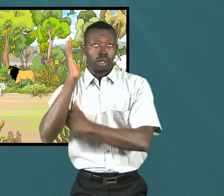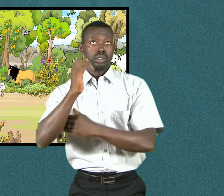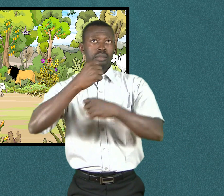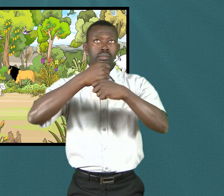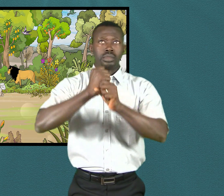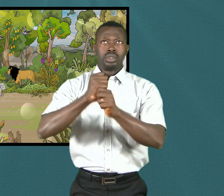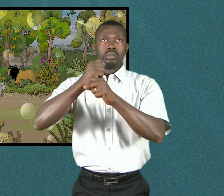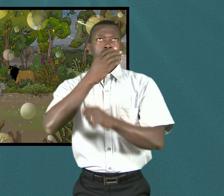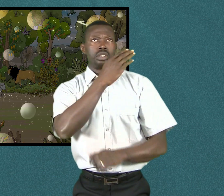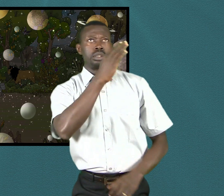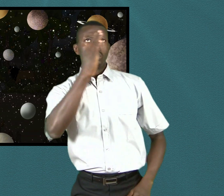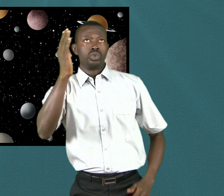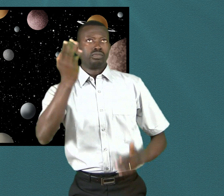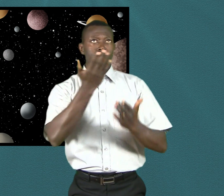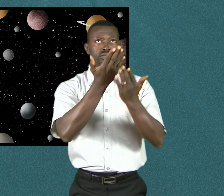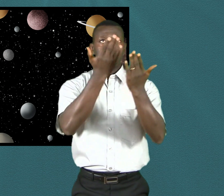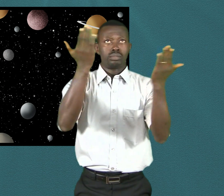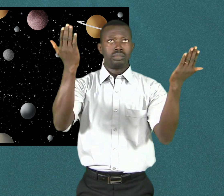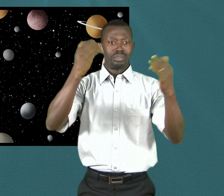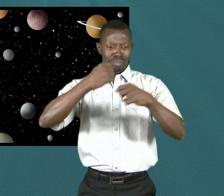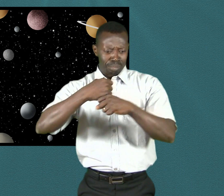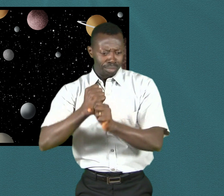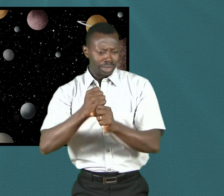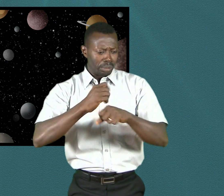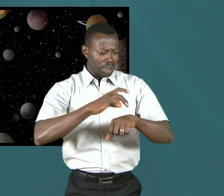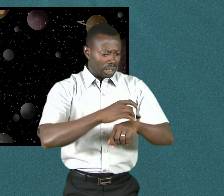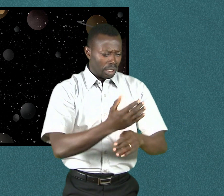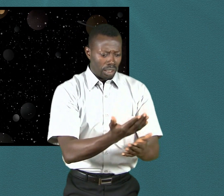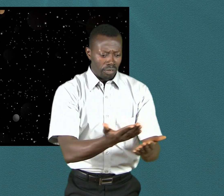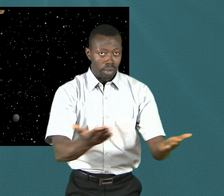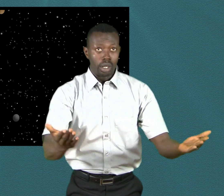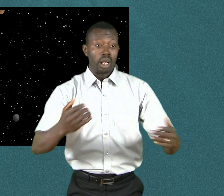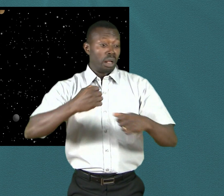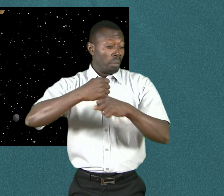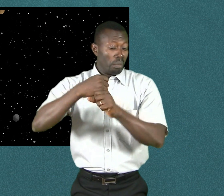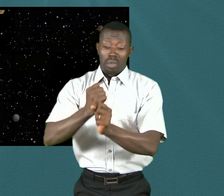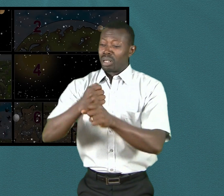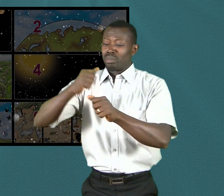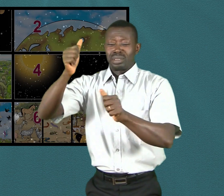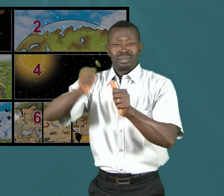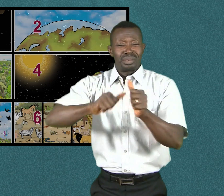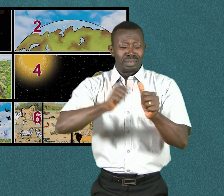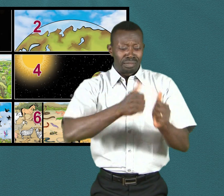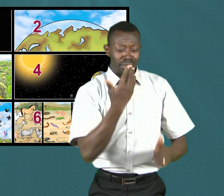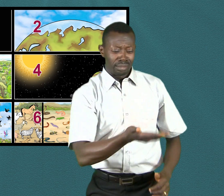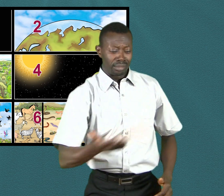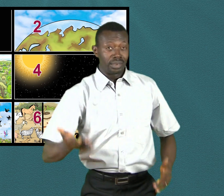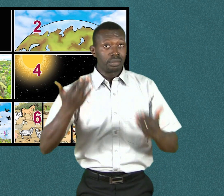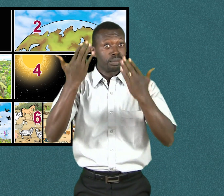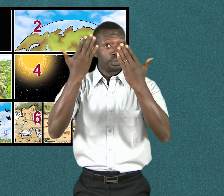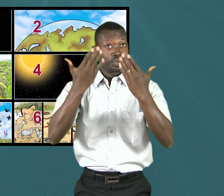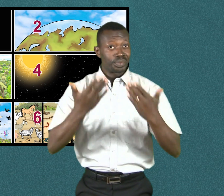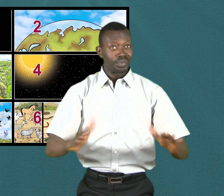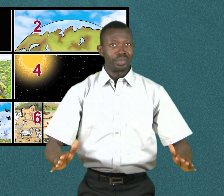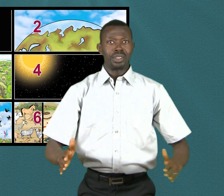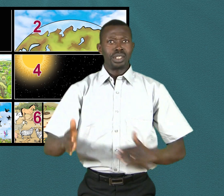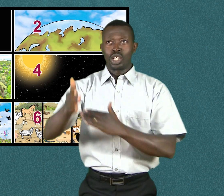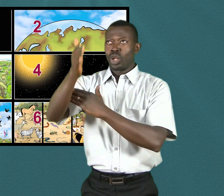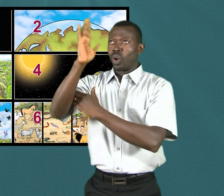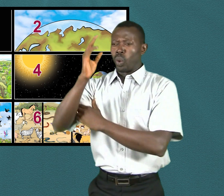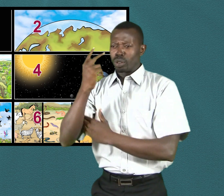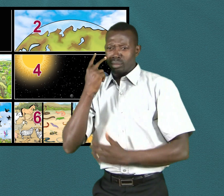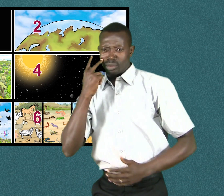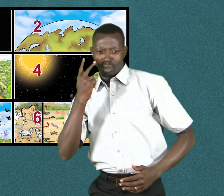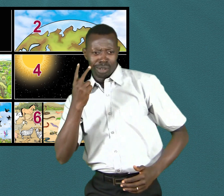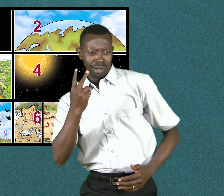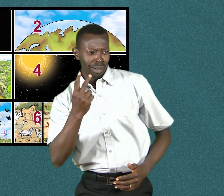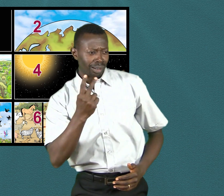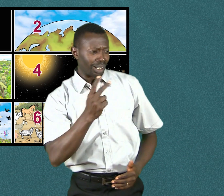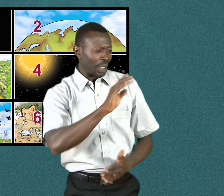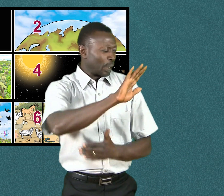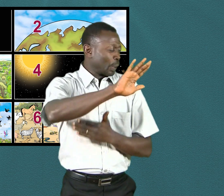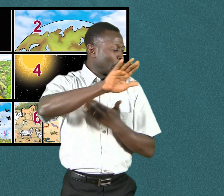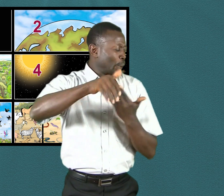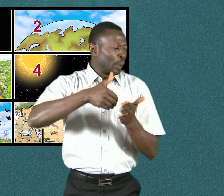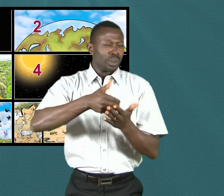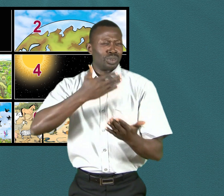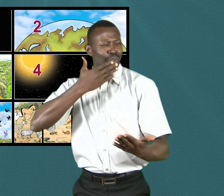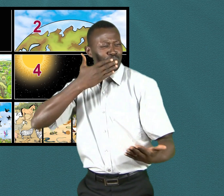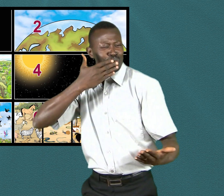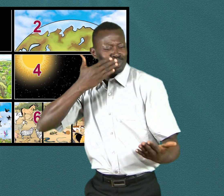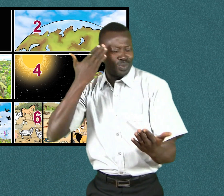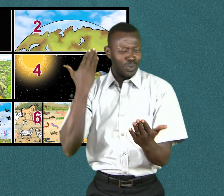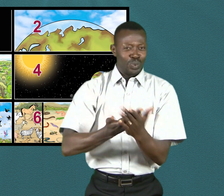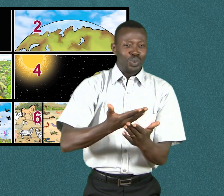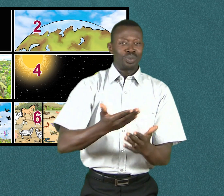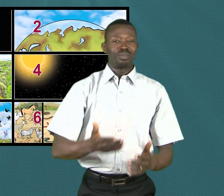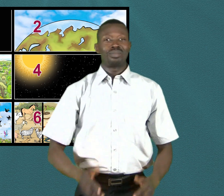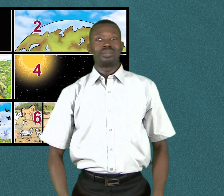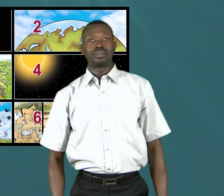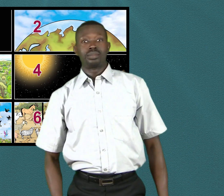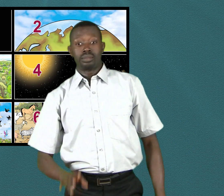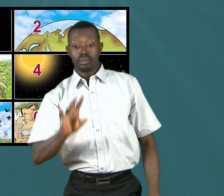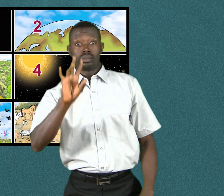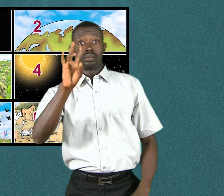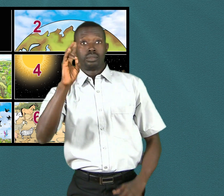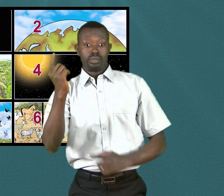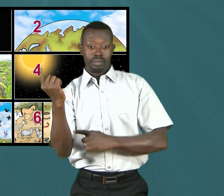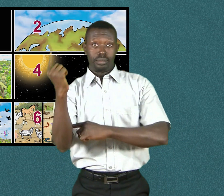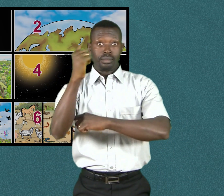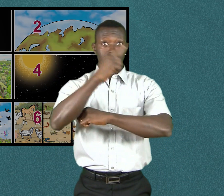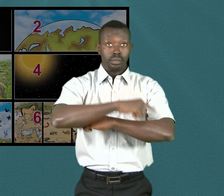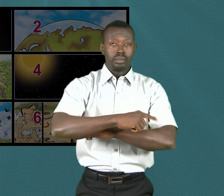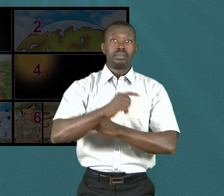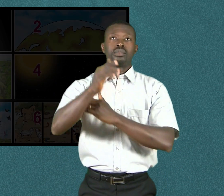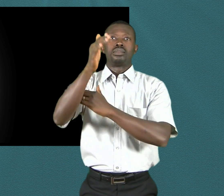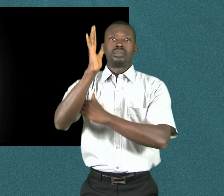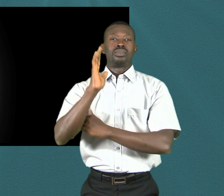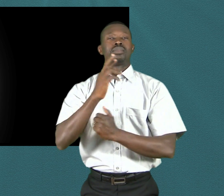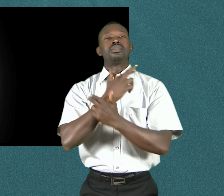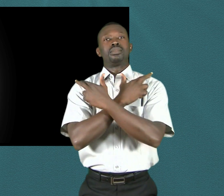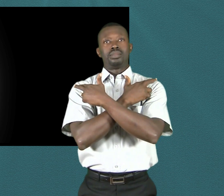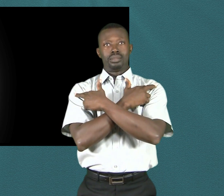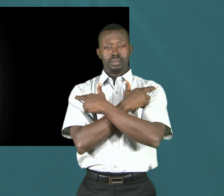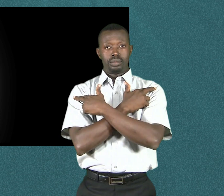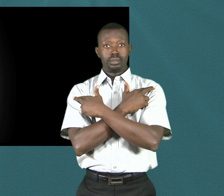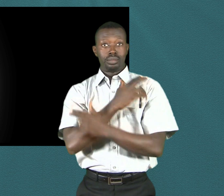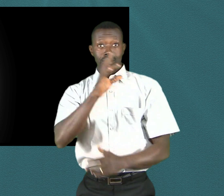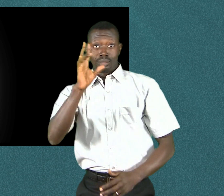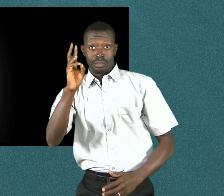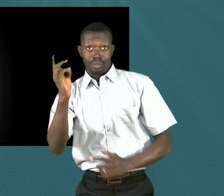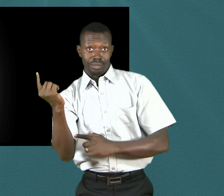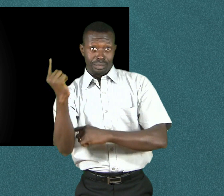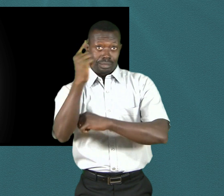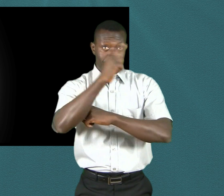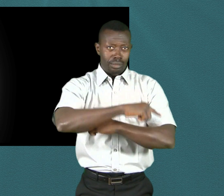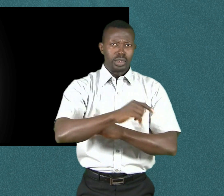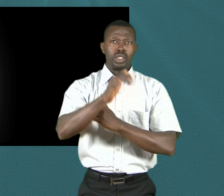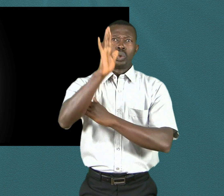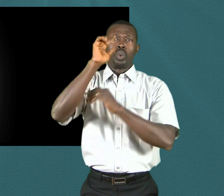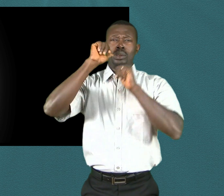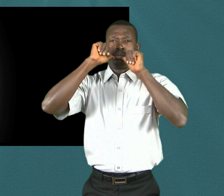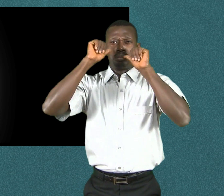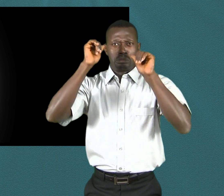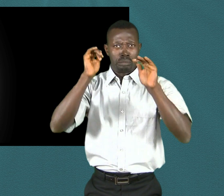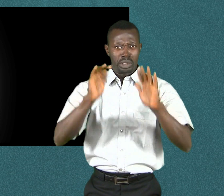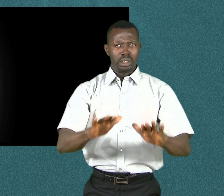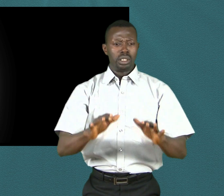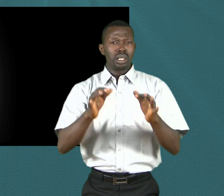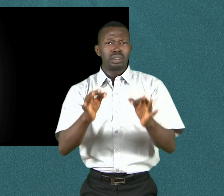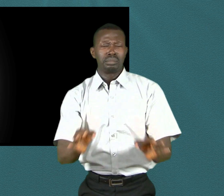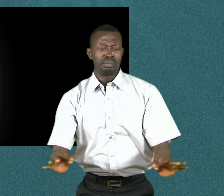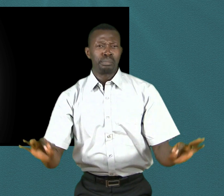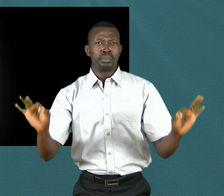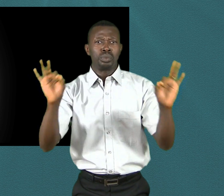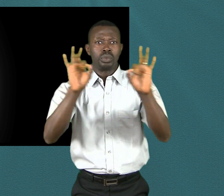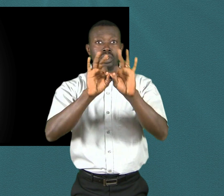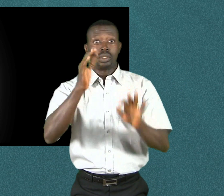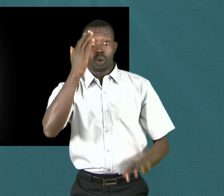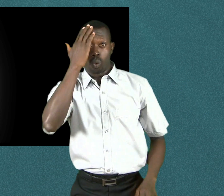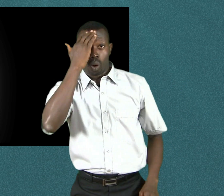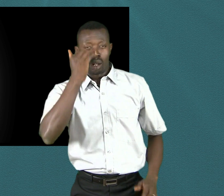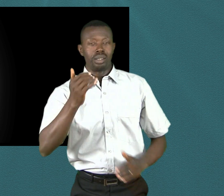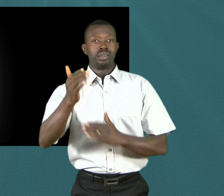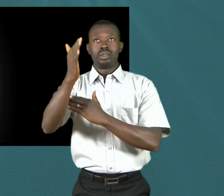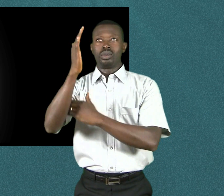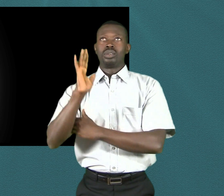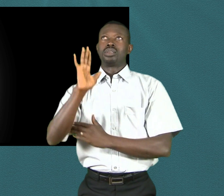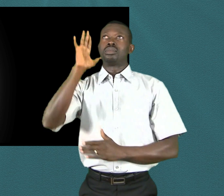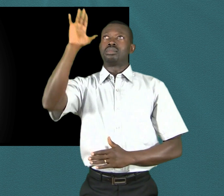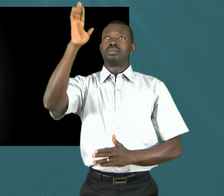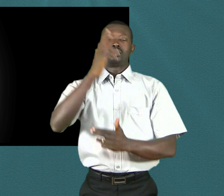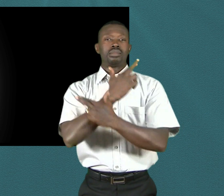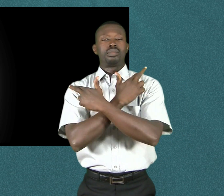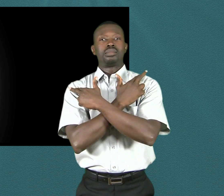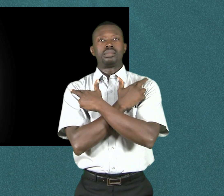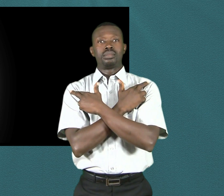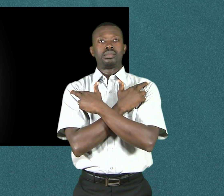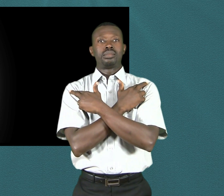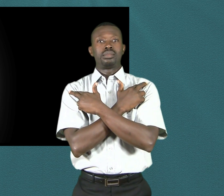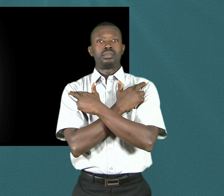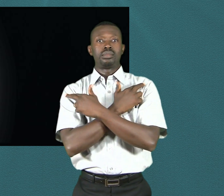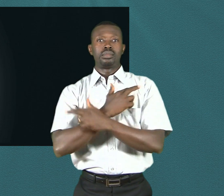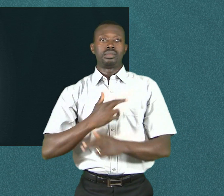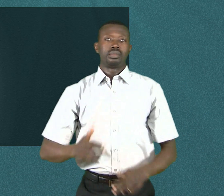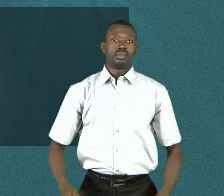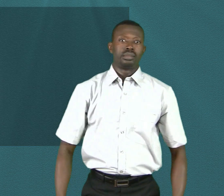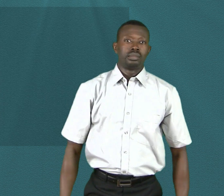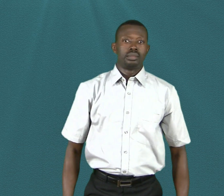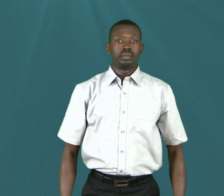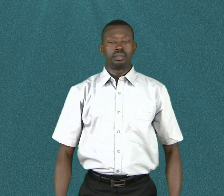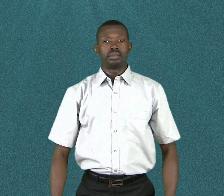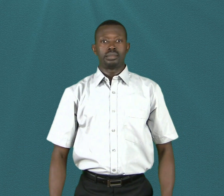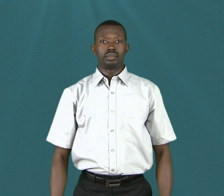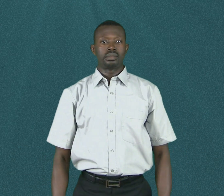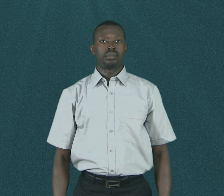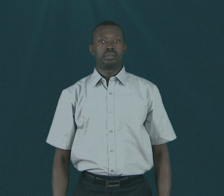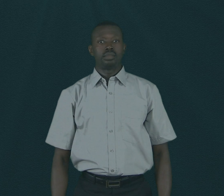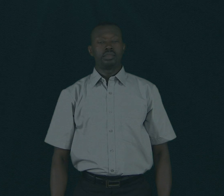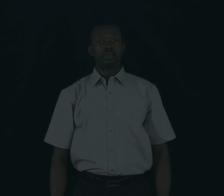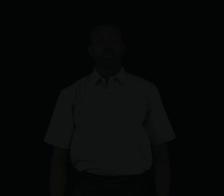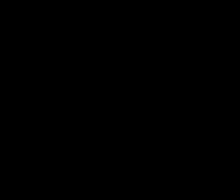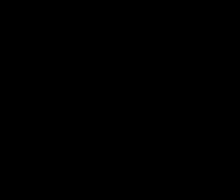Thus the heavens and the earth were completed in all their vast array. And by the seventh day God had finished the work He had been doing; so on that day He rested from all His work. Then God blessed the seventh day and sanctified it, because on that day He rested from all the work of creation that He had accomplished.